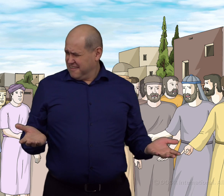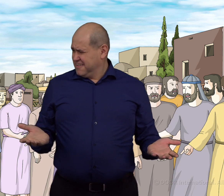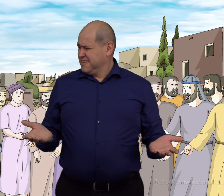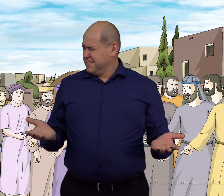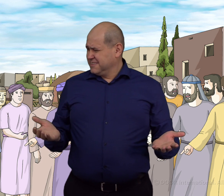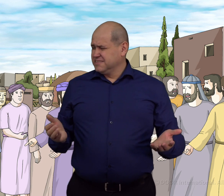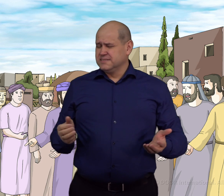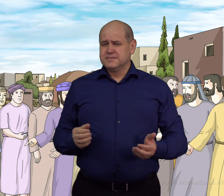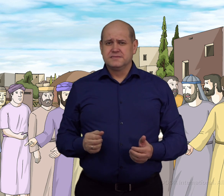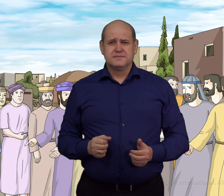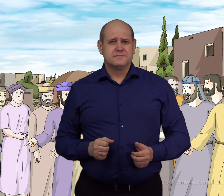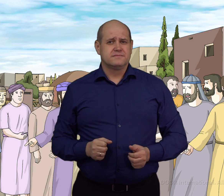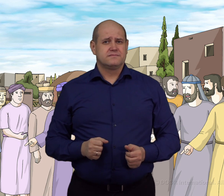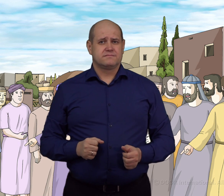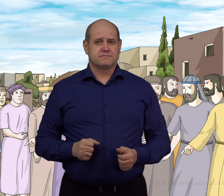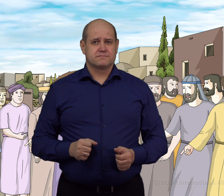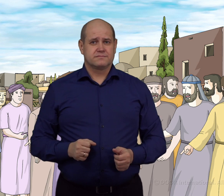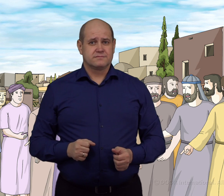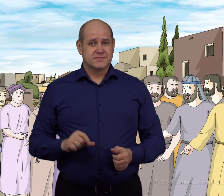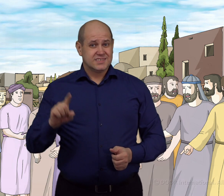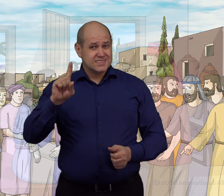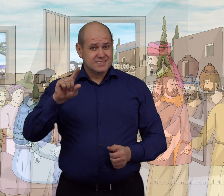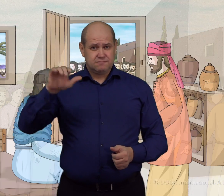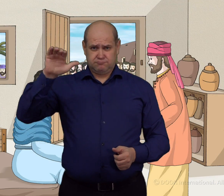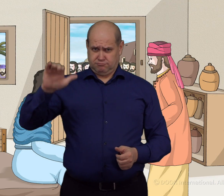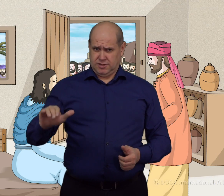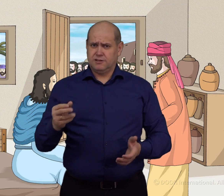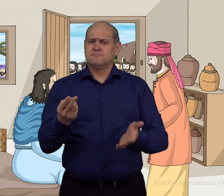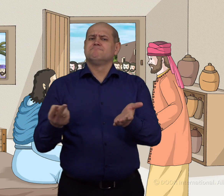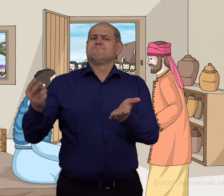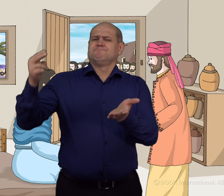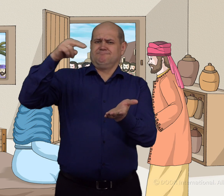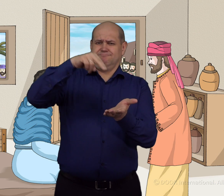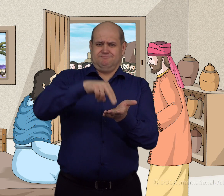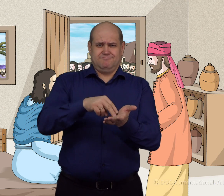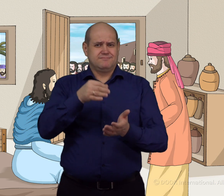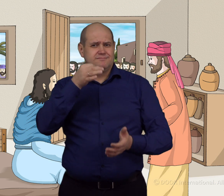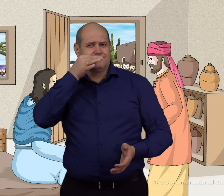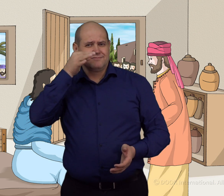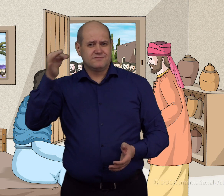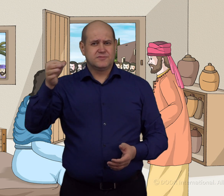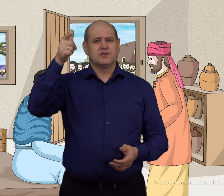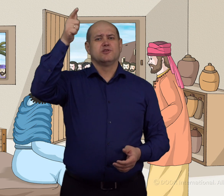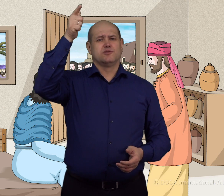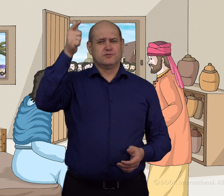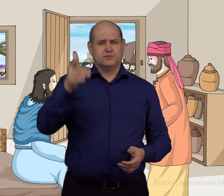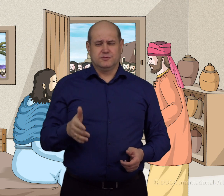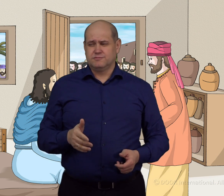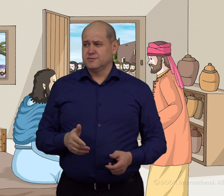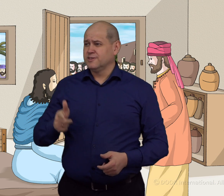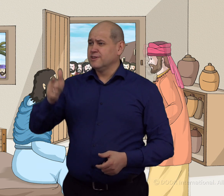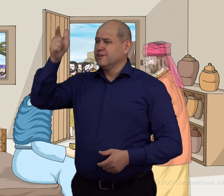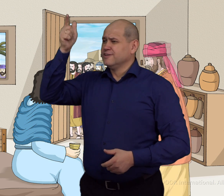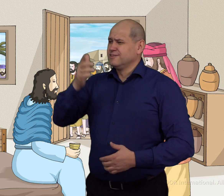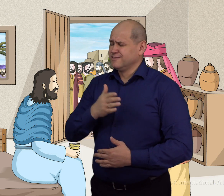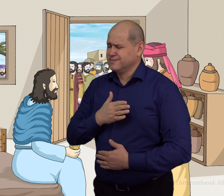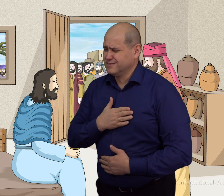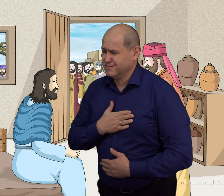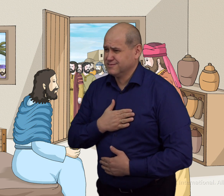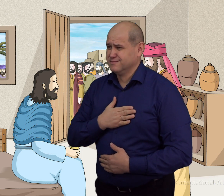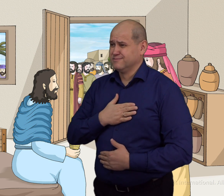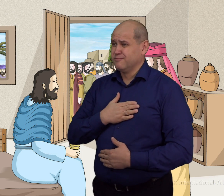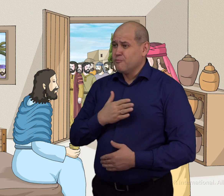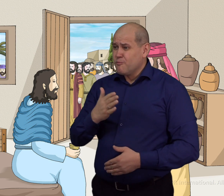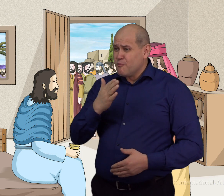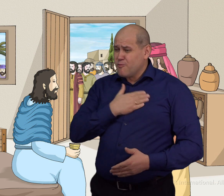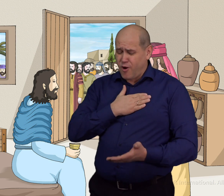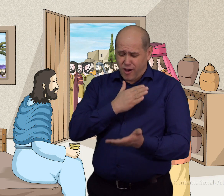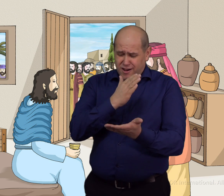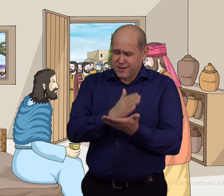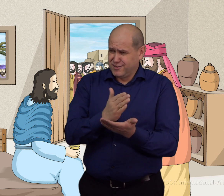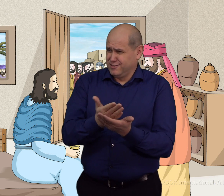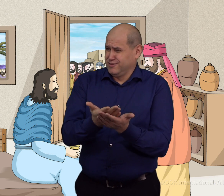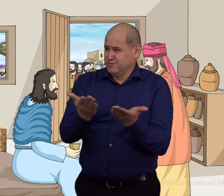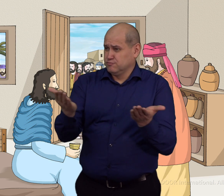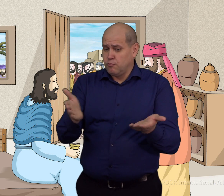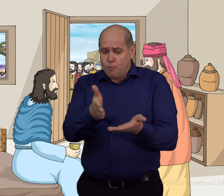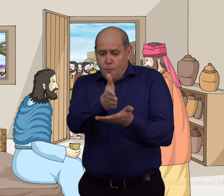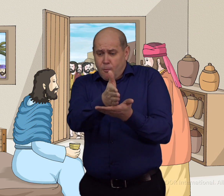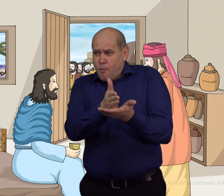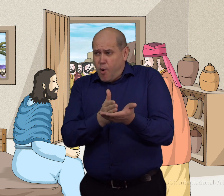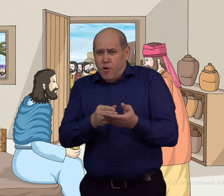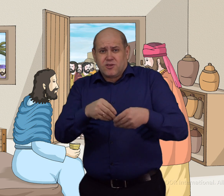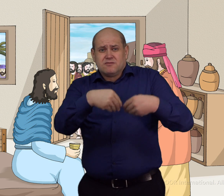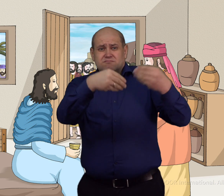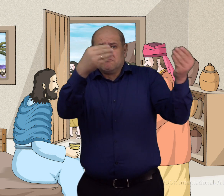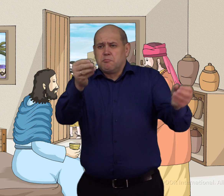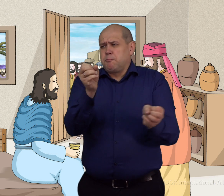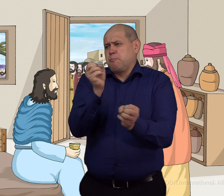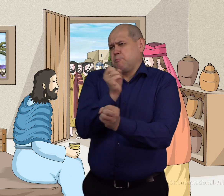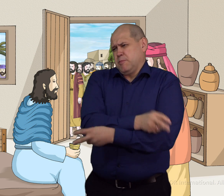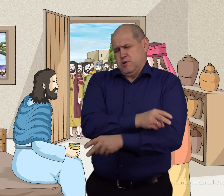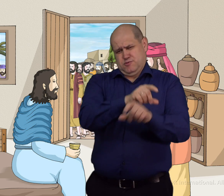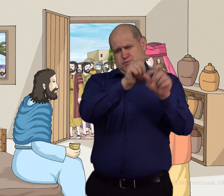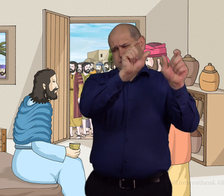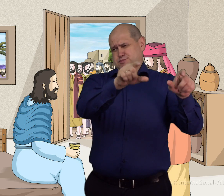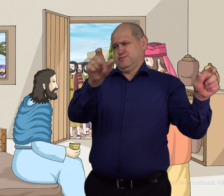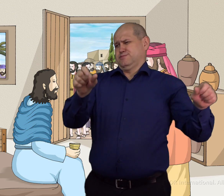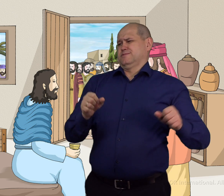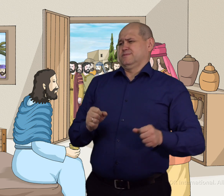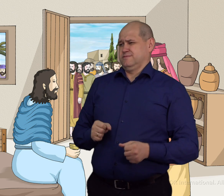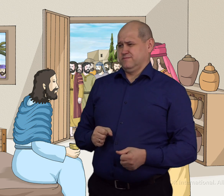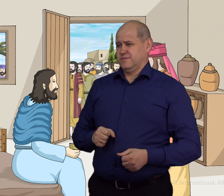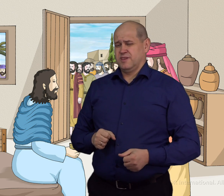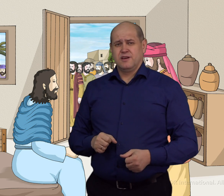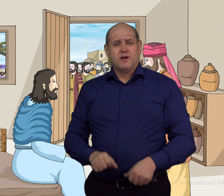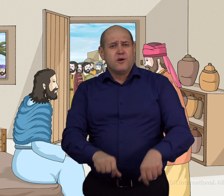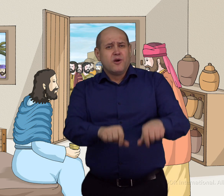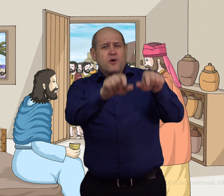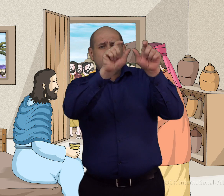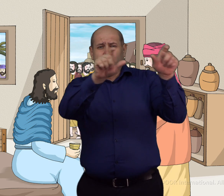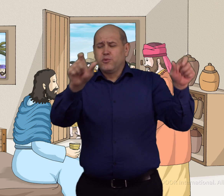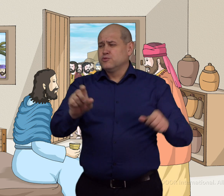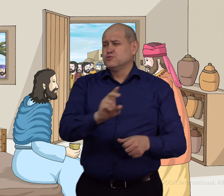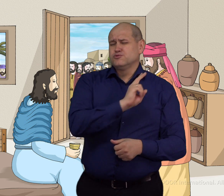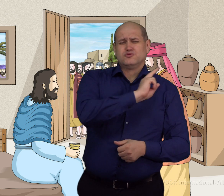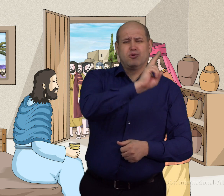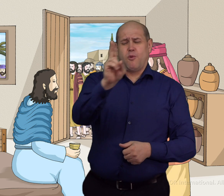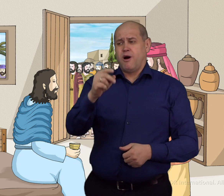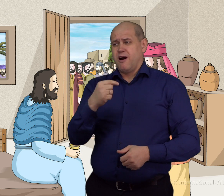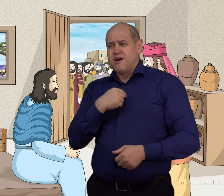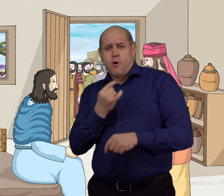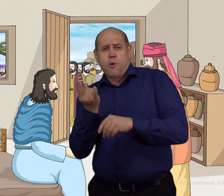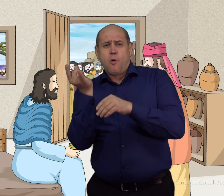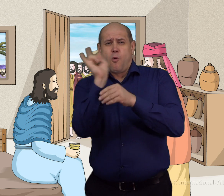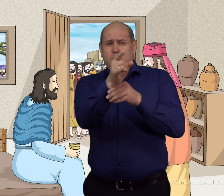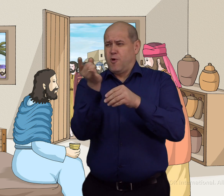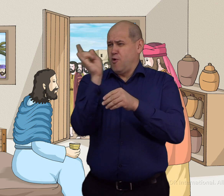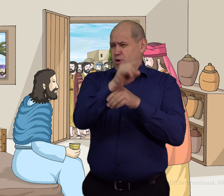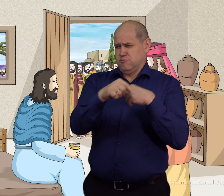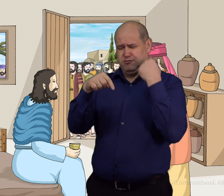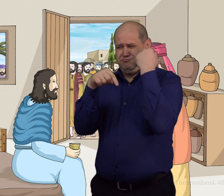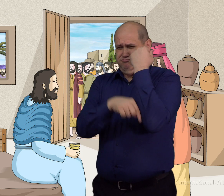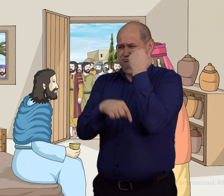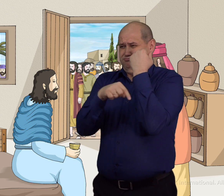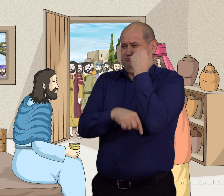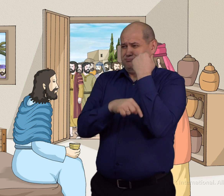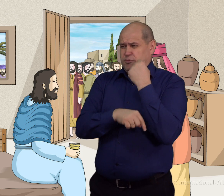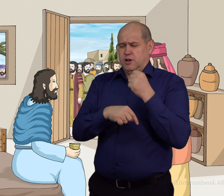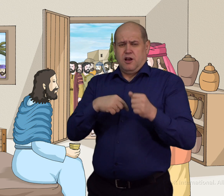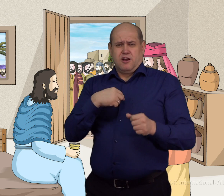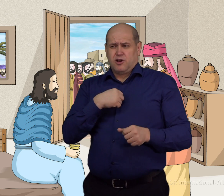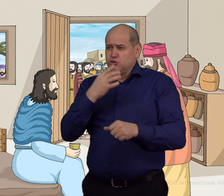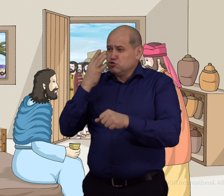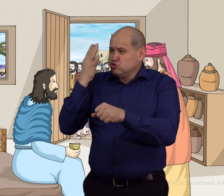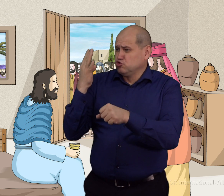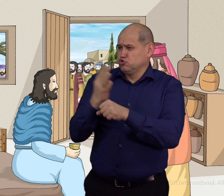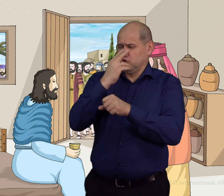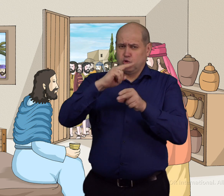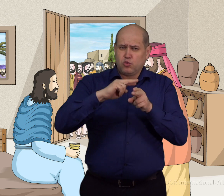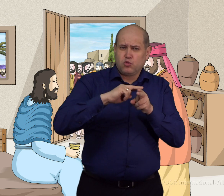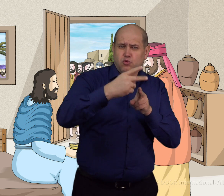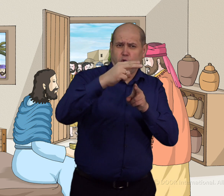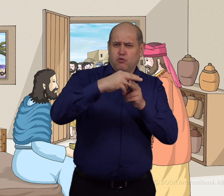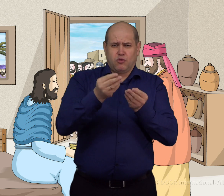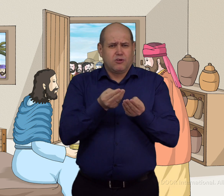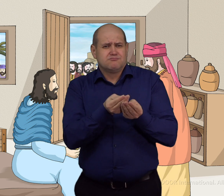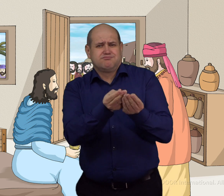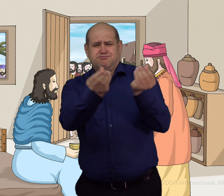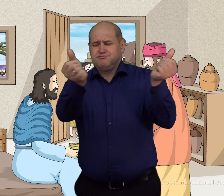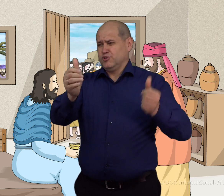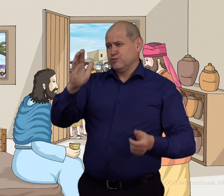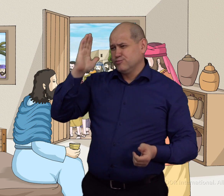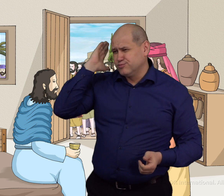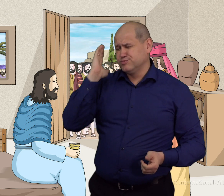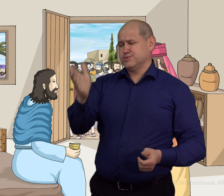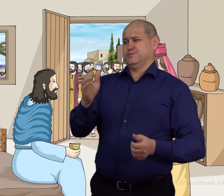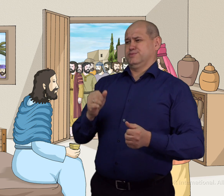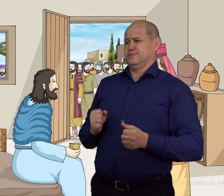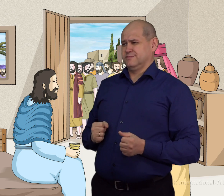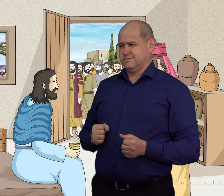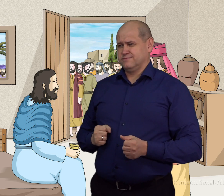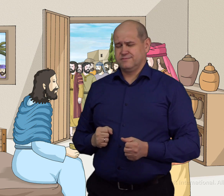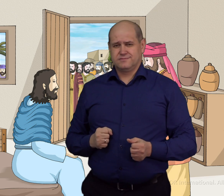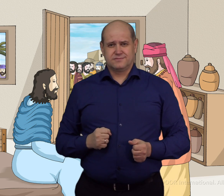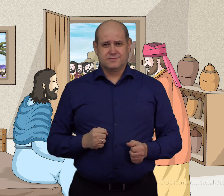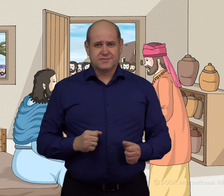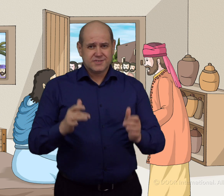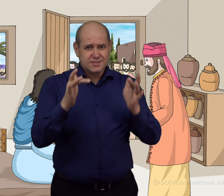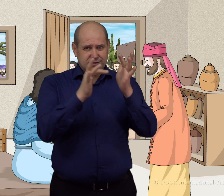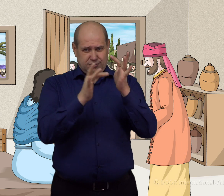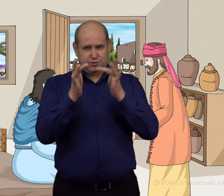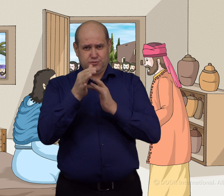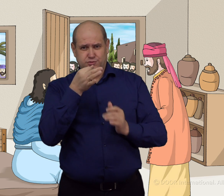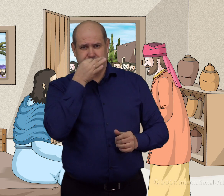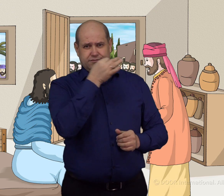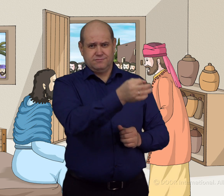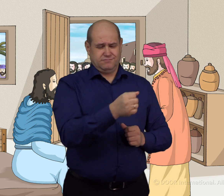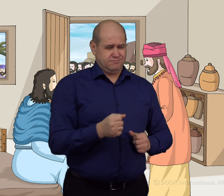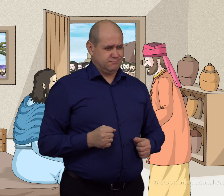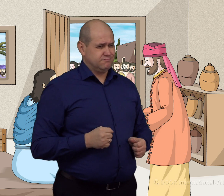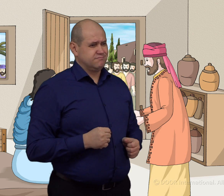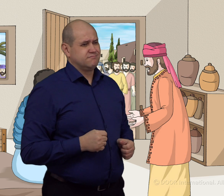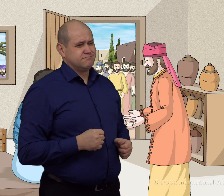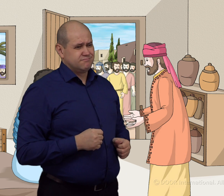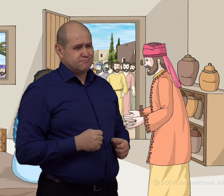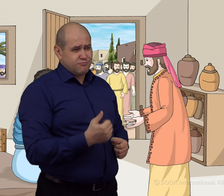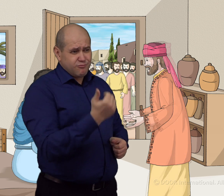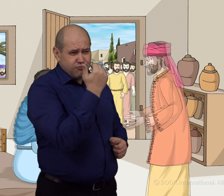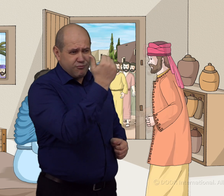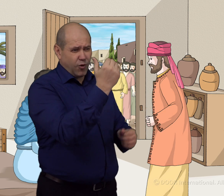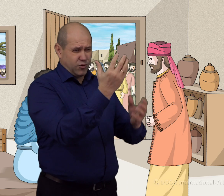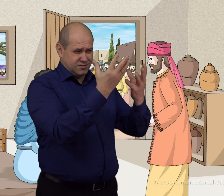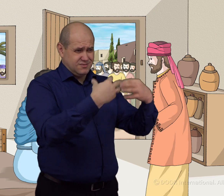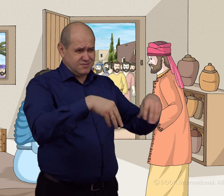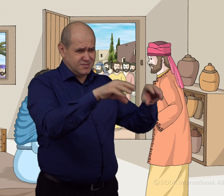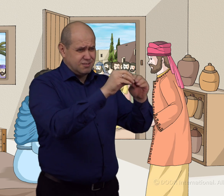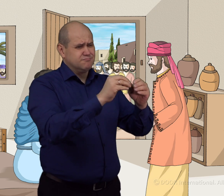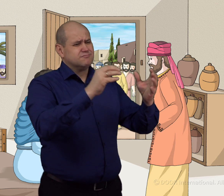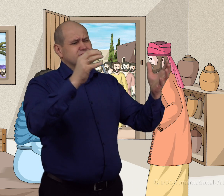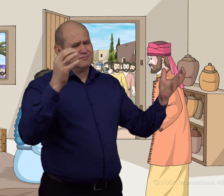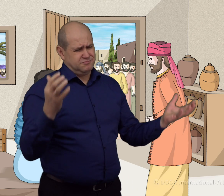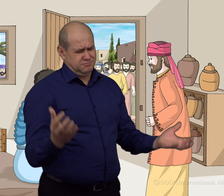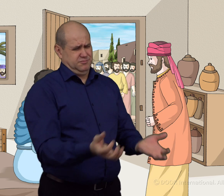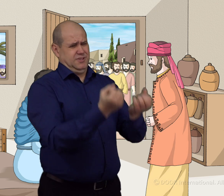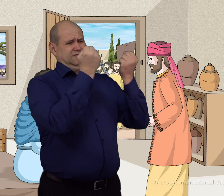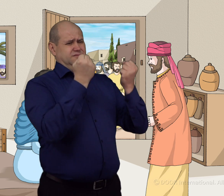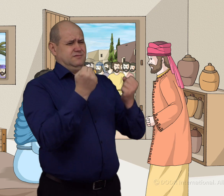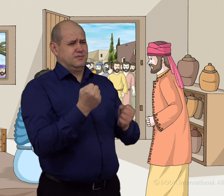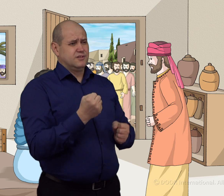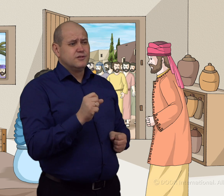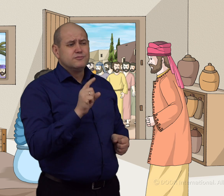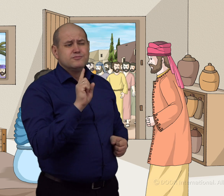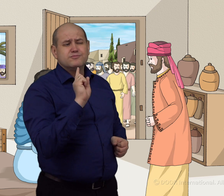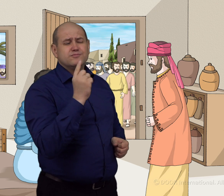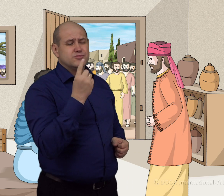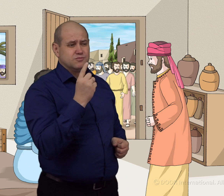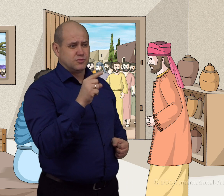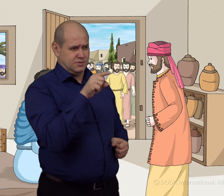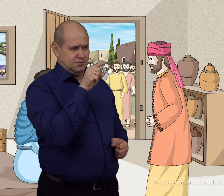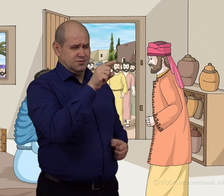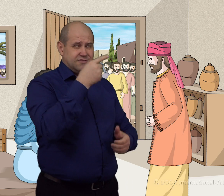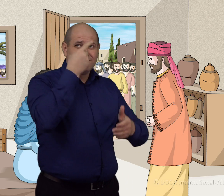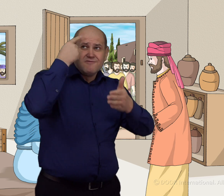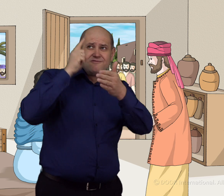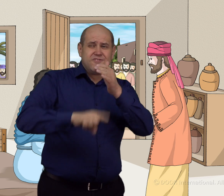But Zacchaeus stood up and said to the Lord, “Look, Lord, half of my possessions I give to the poor, and if I have cheated anyone, I will repay it fourfold.”